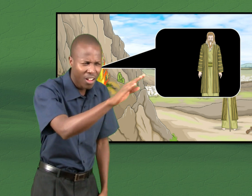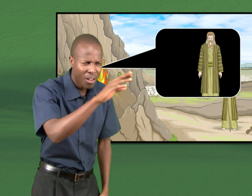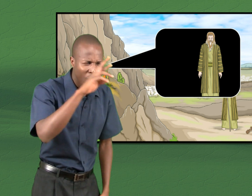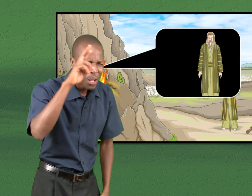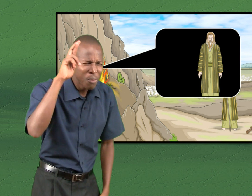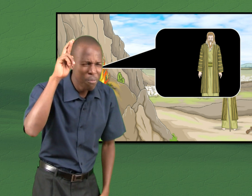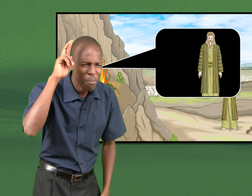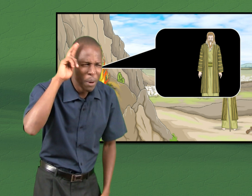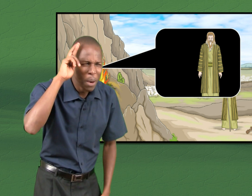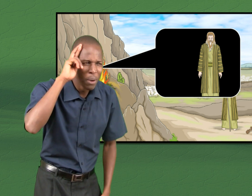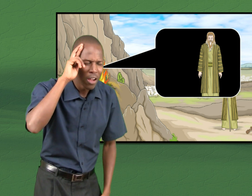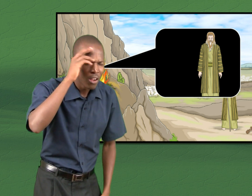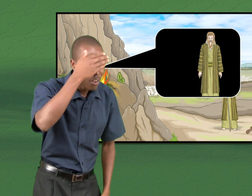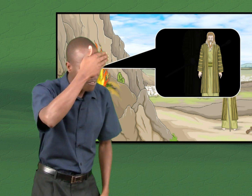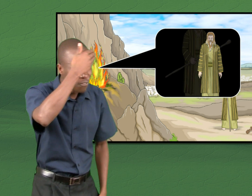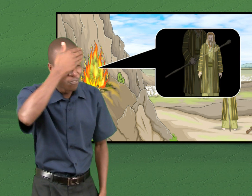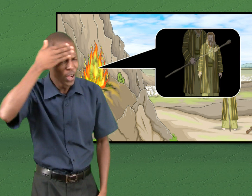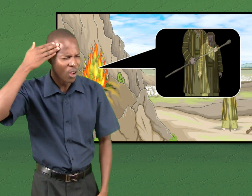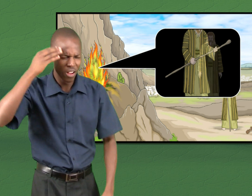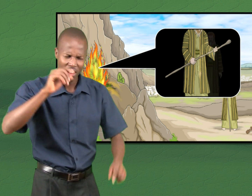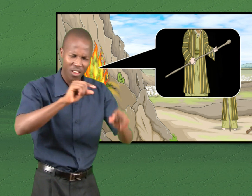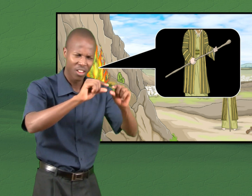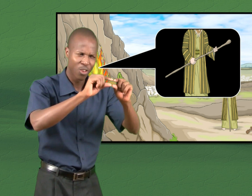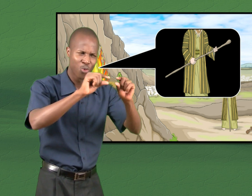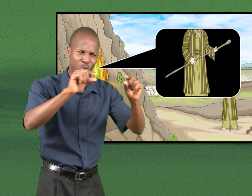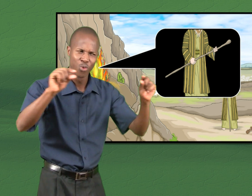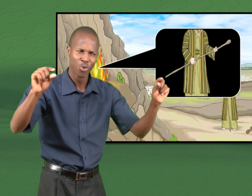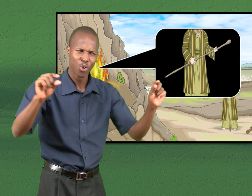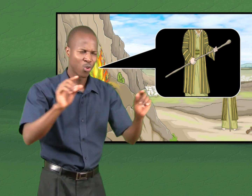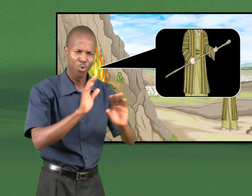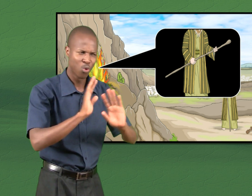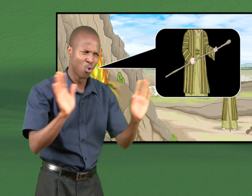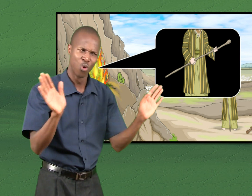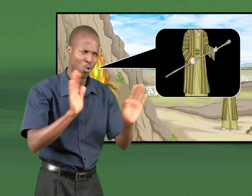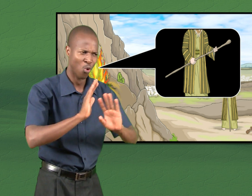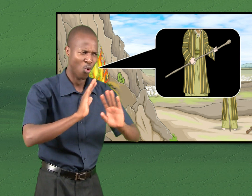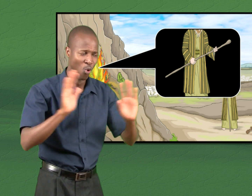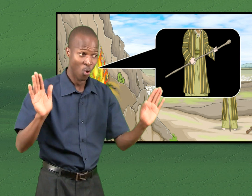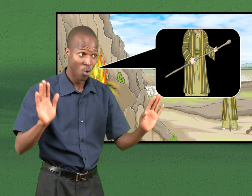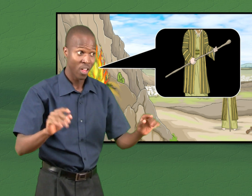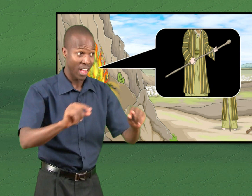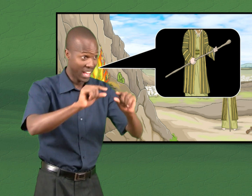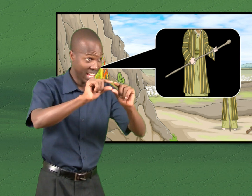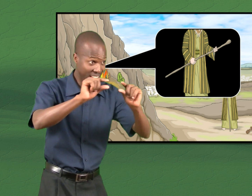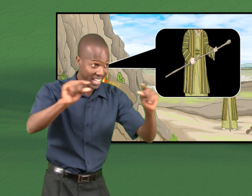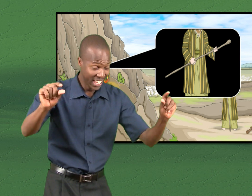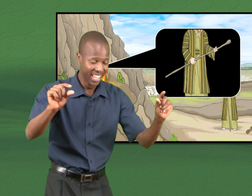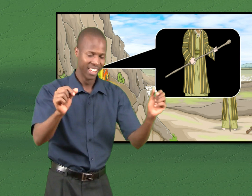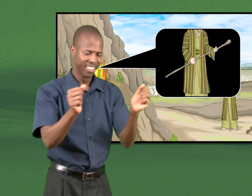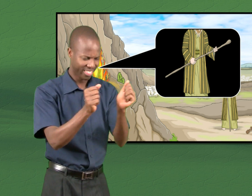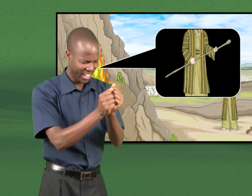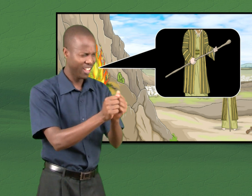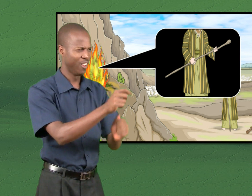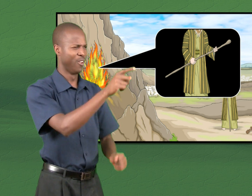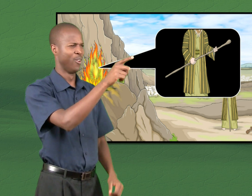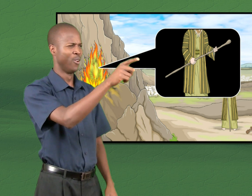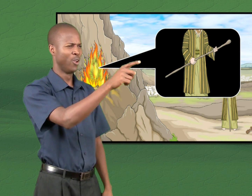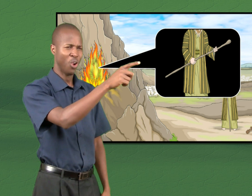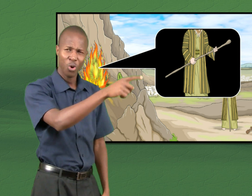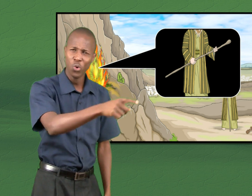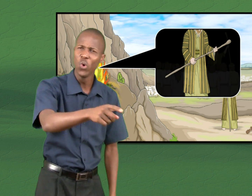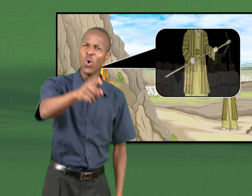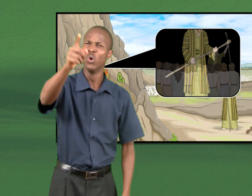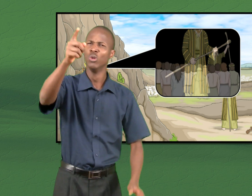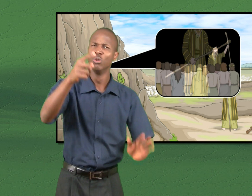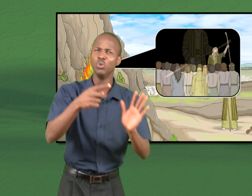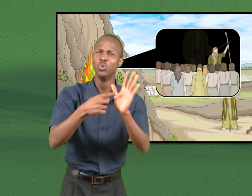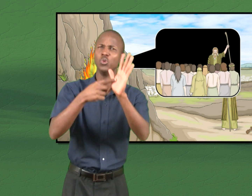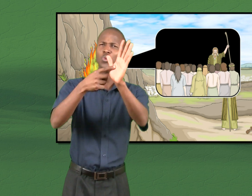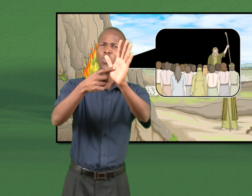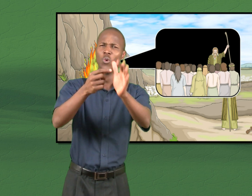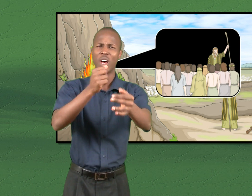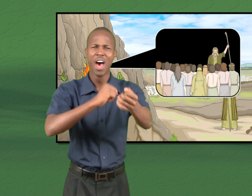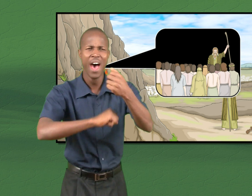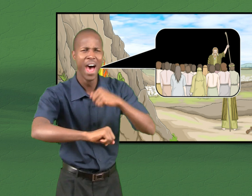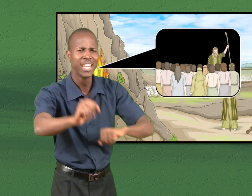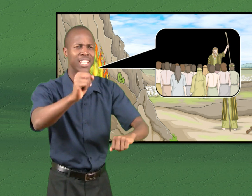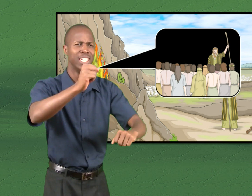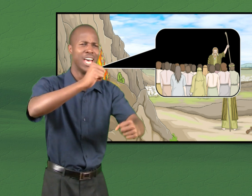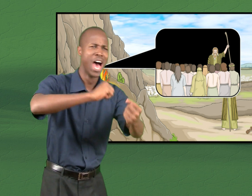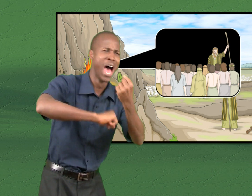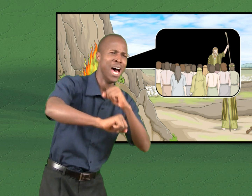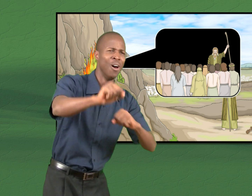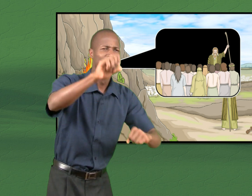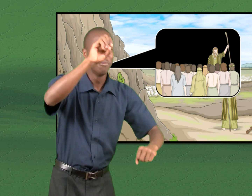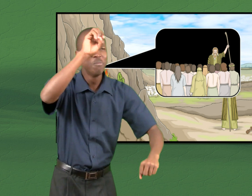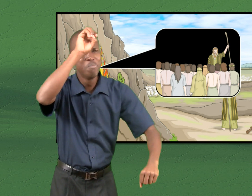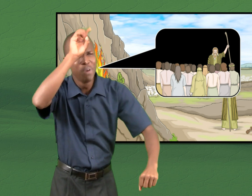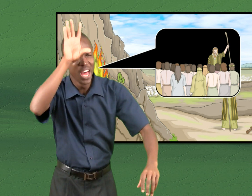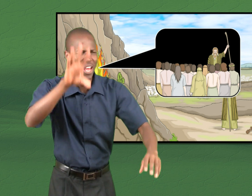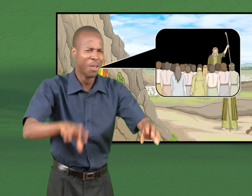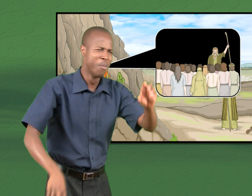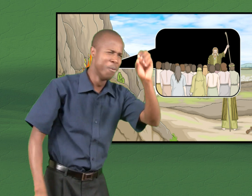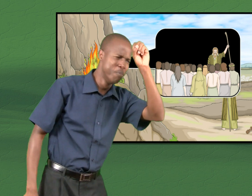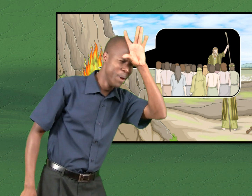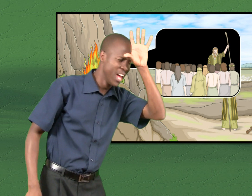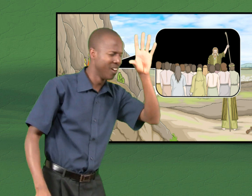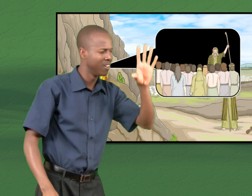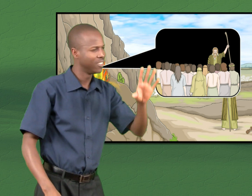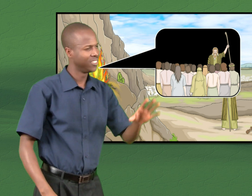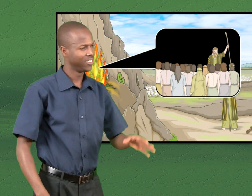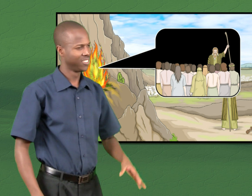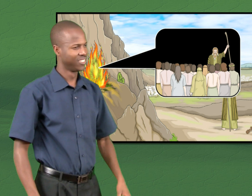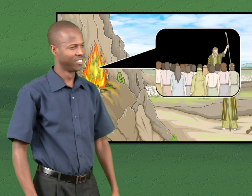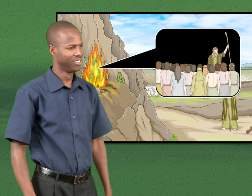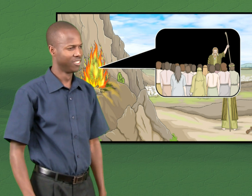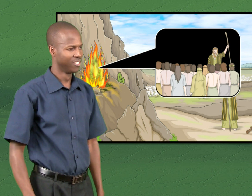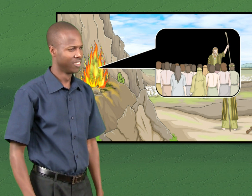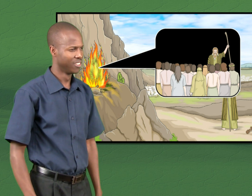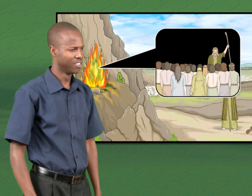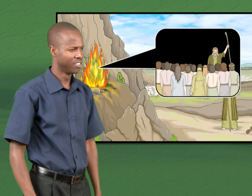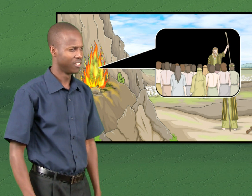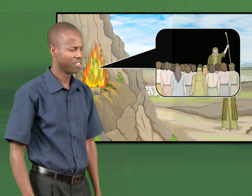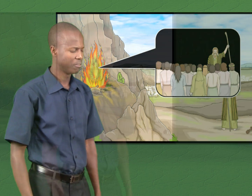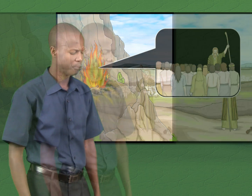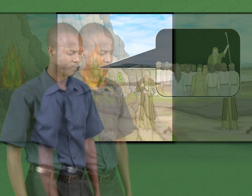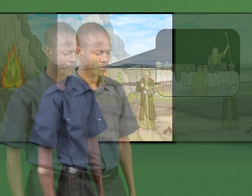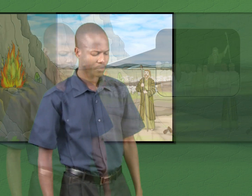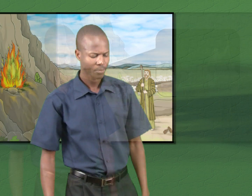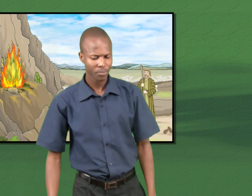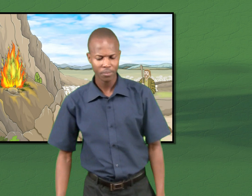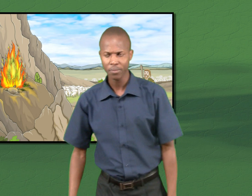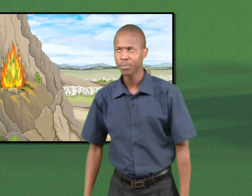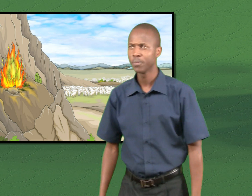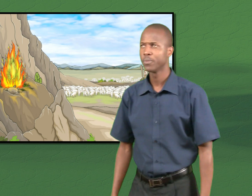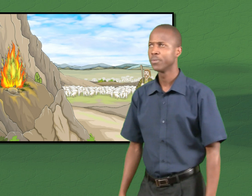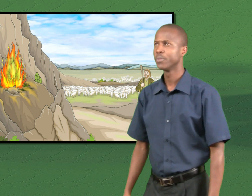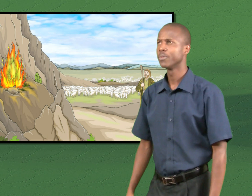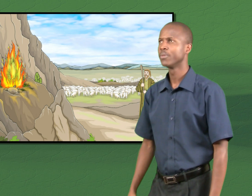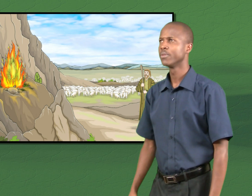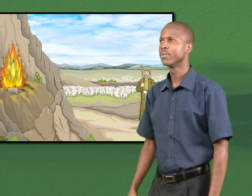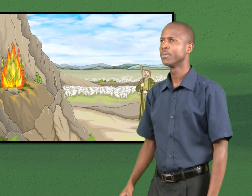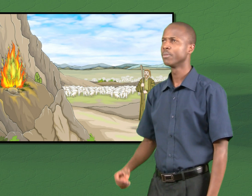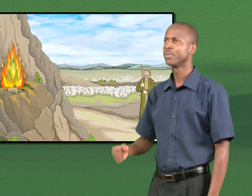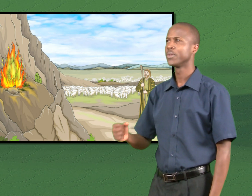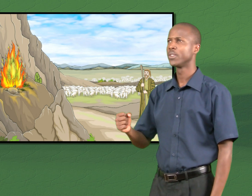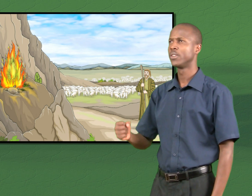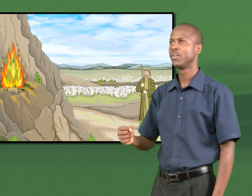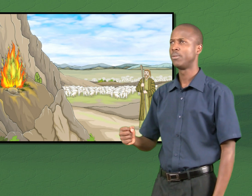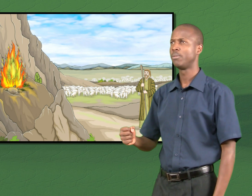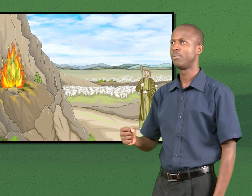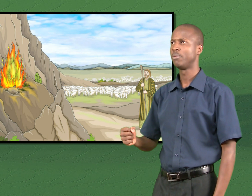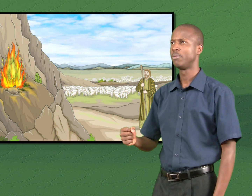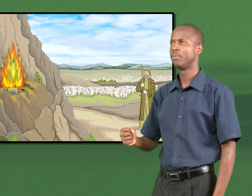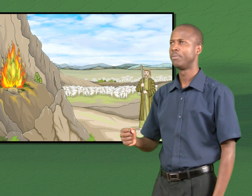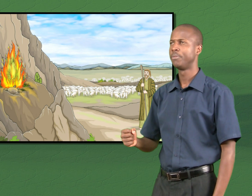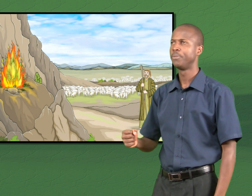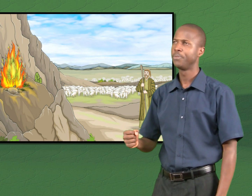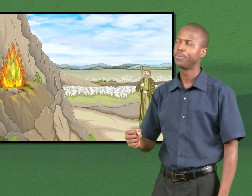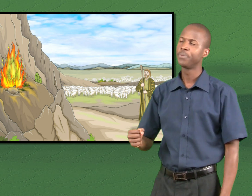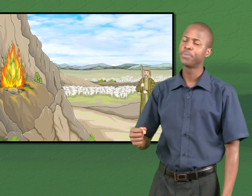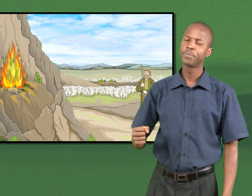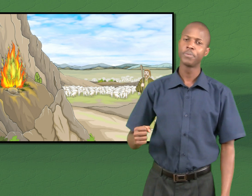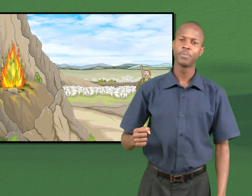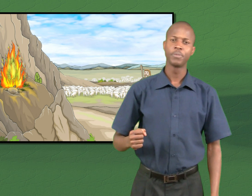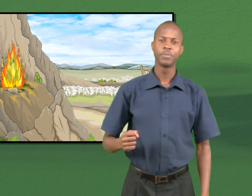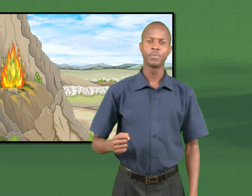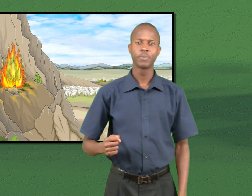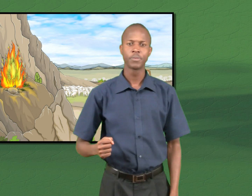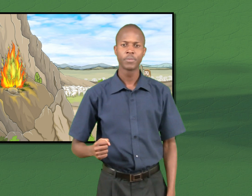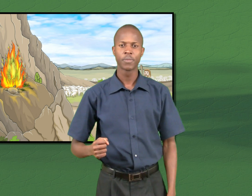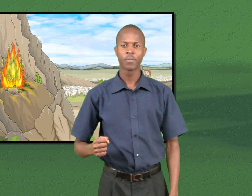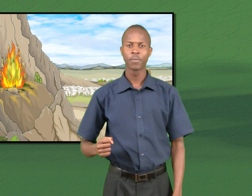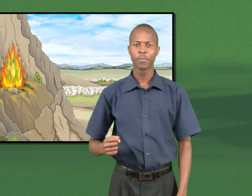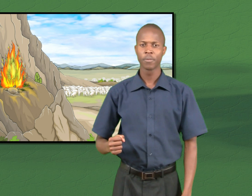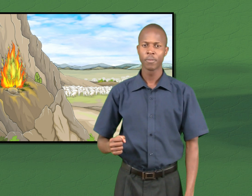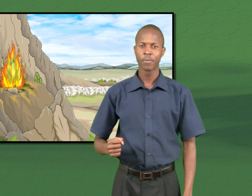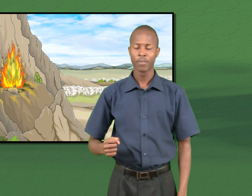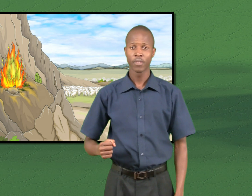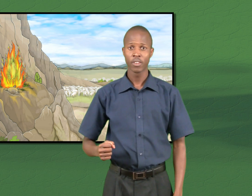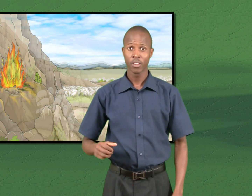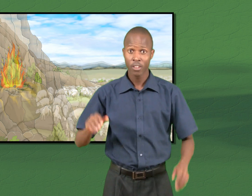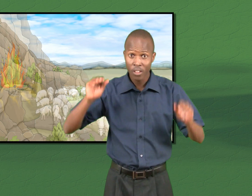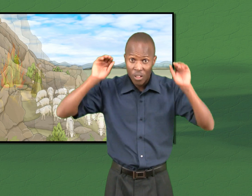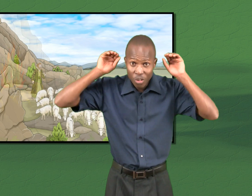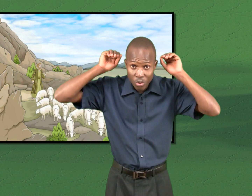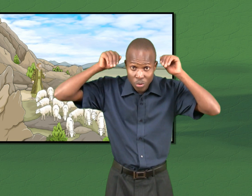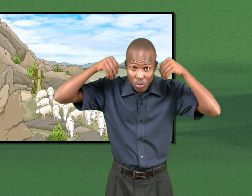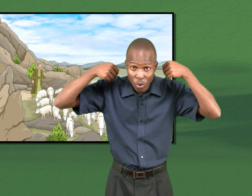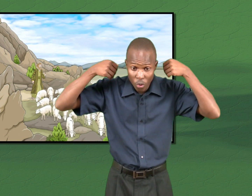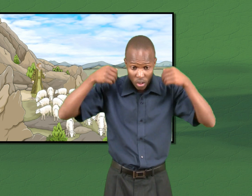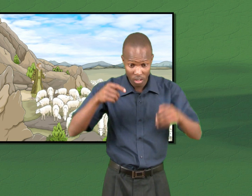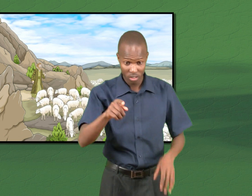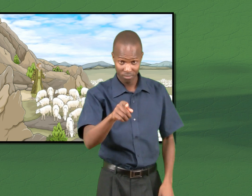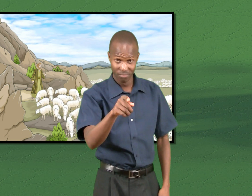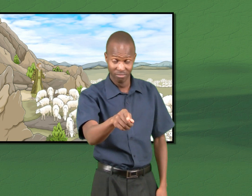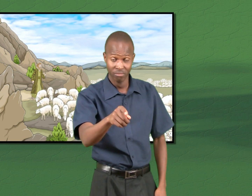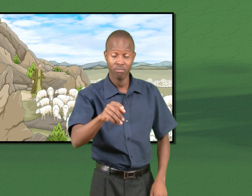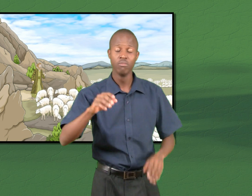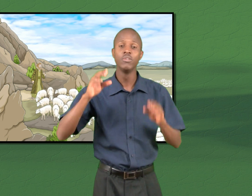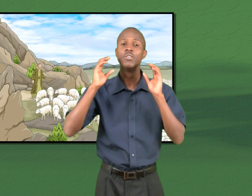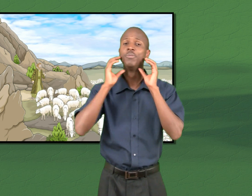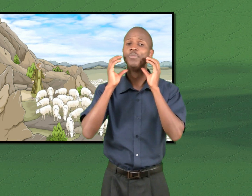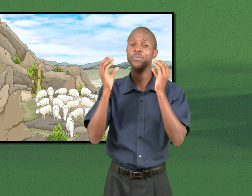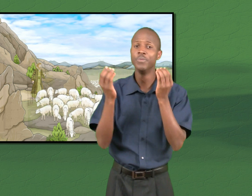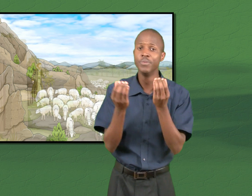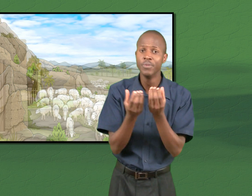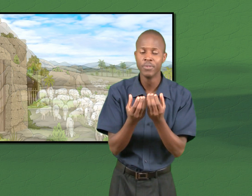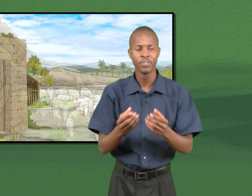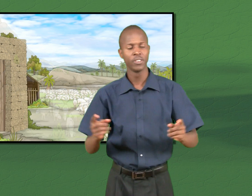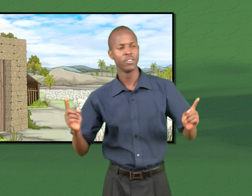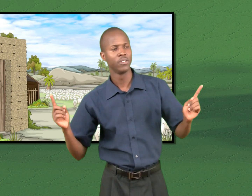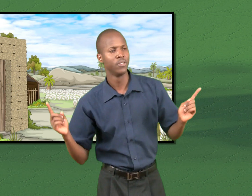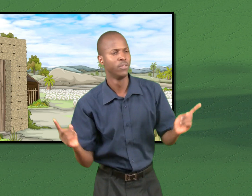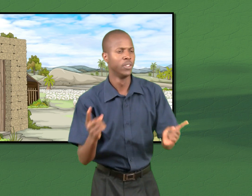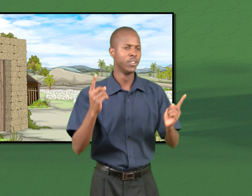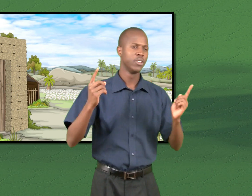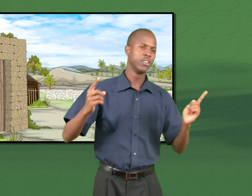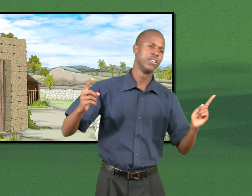But take this staff in your hand so you can perform signs with it.”